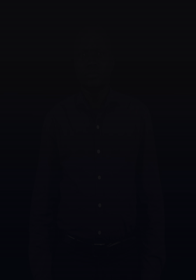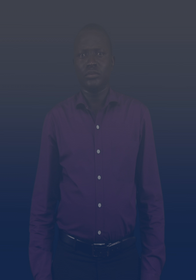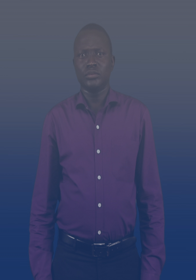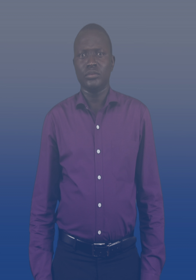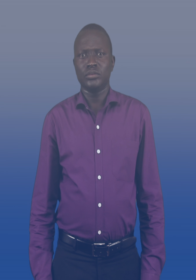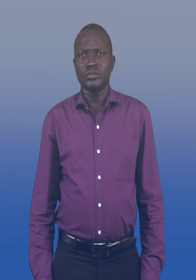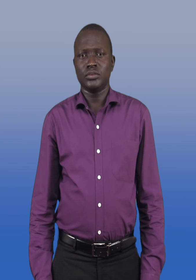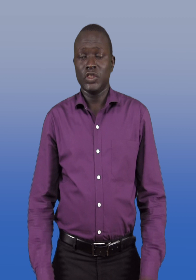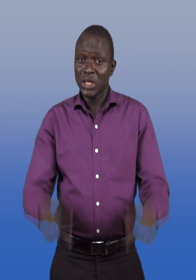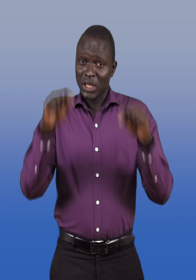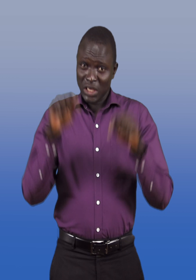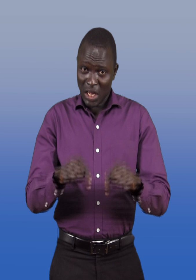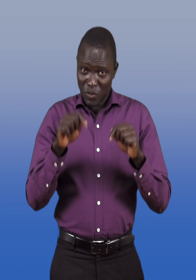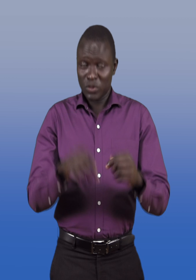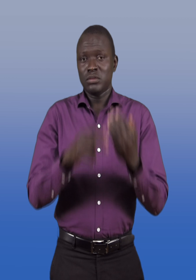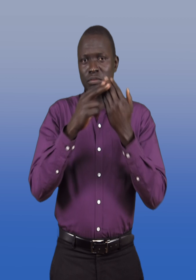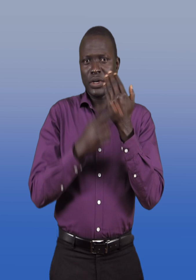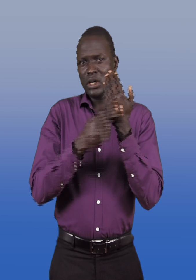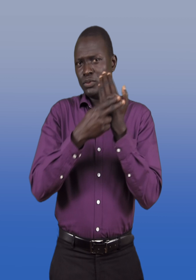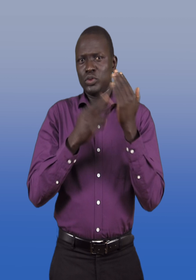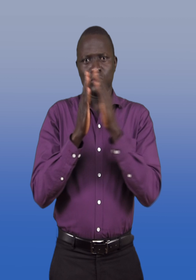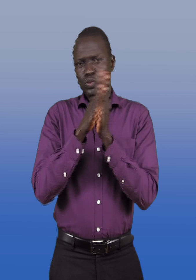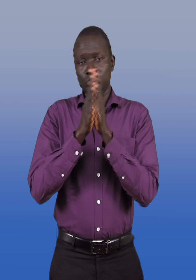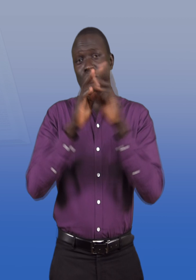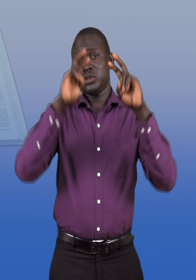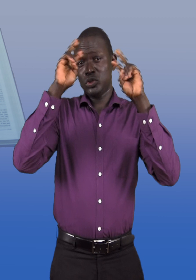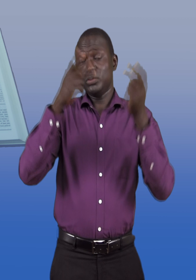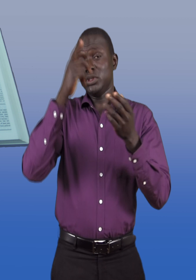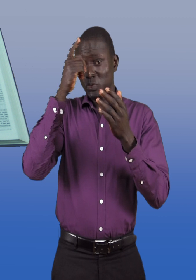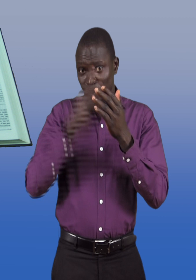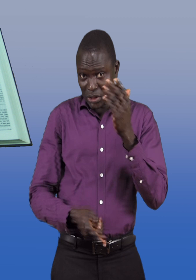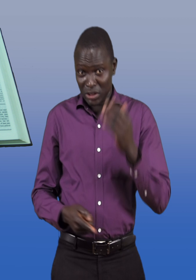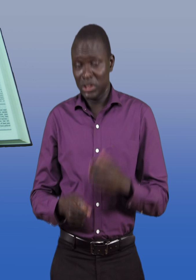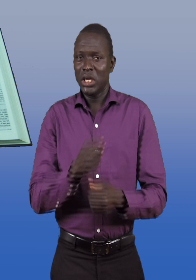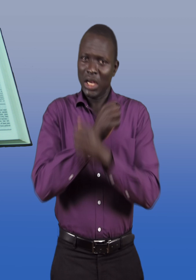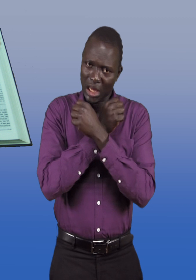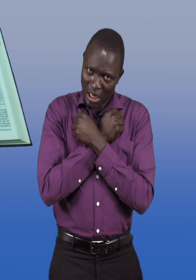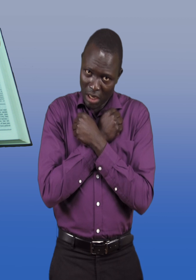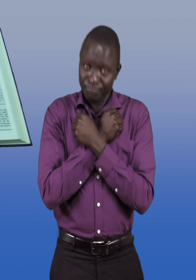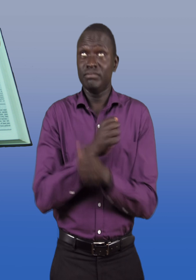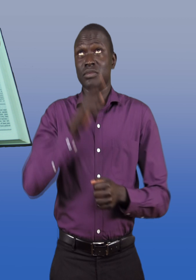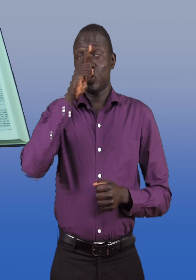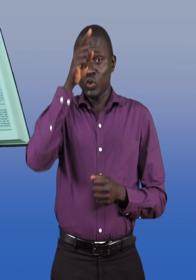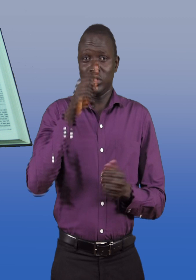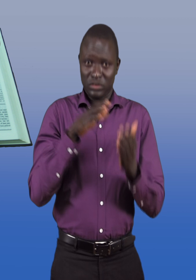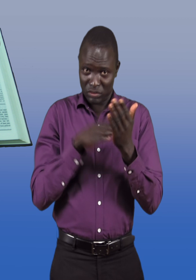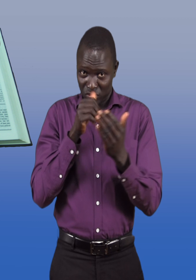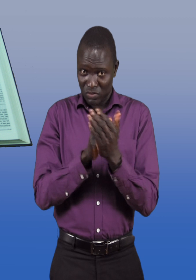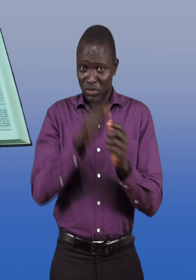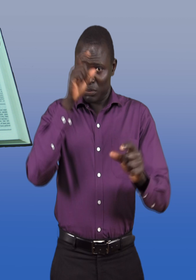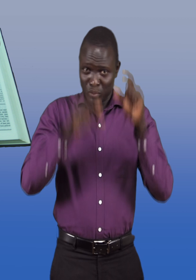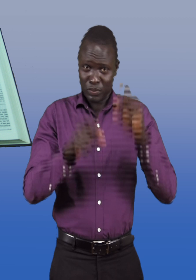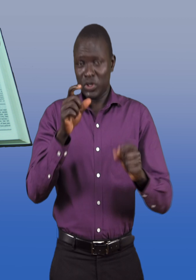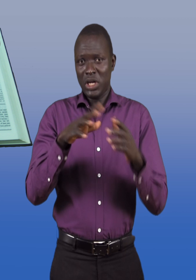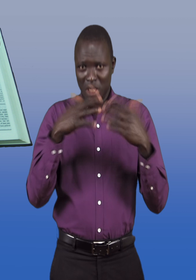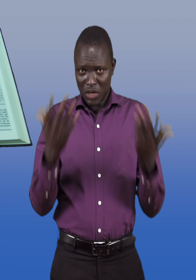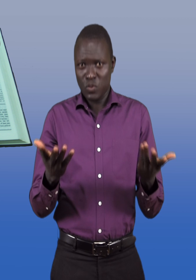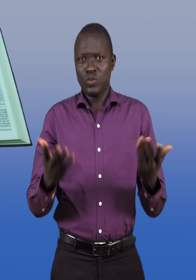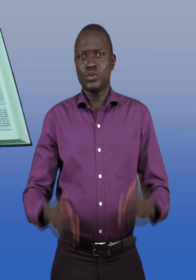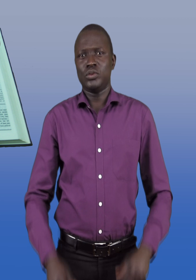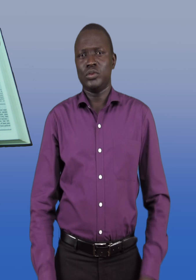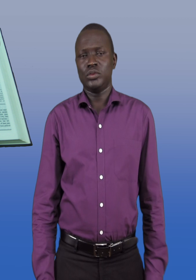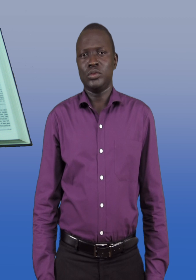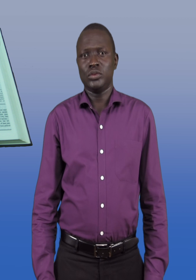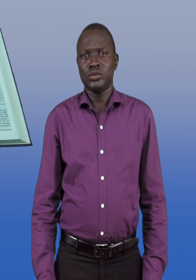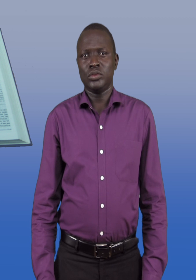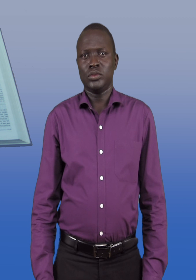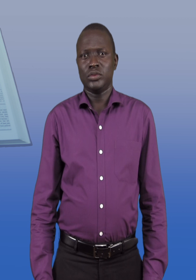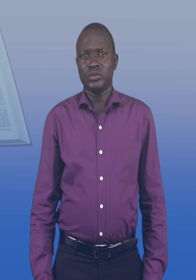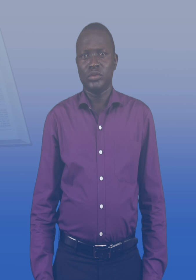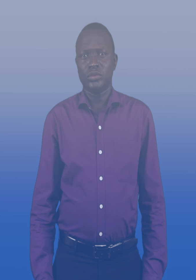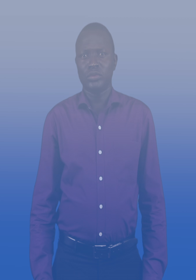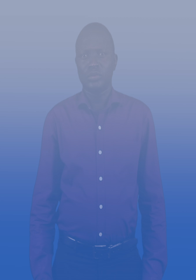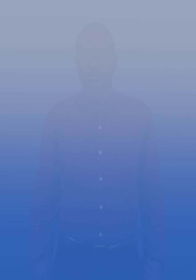How to love God and people